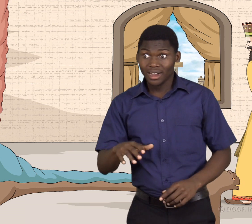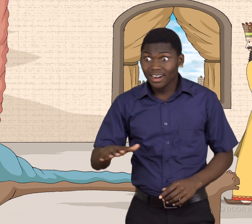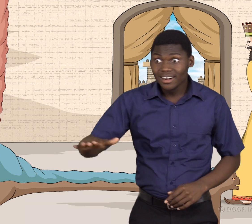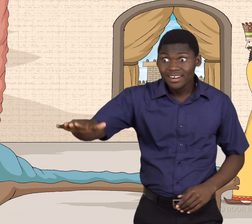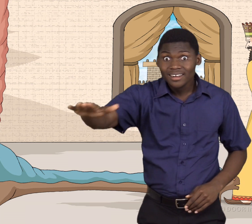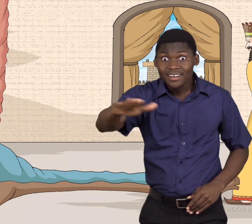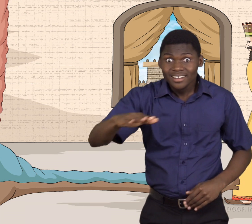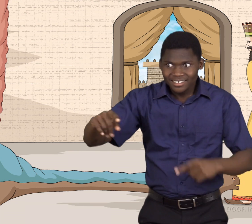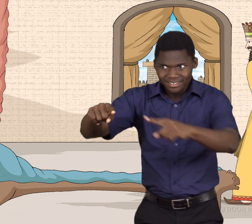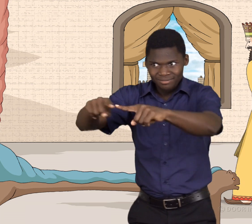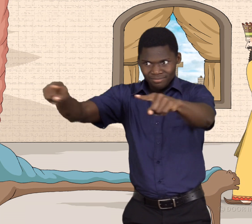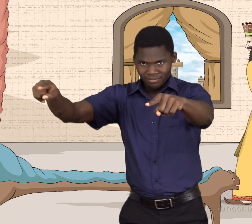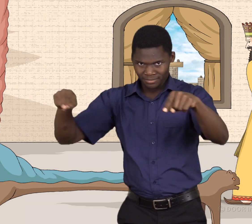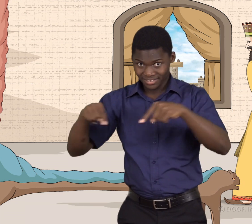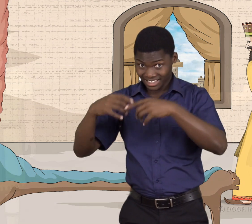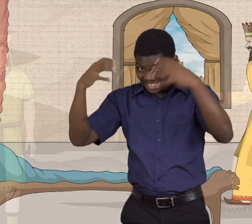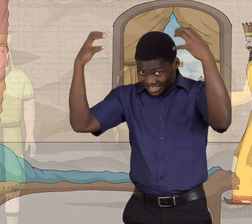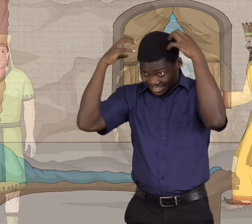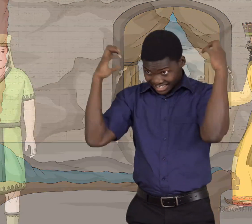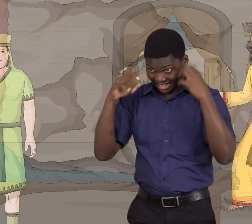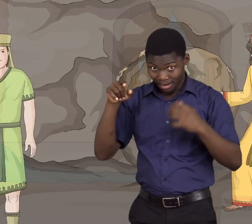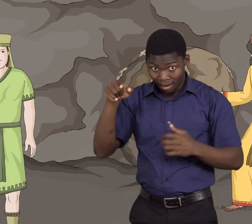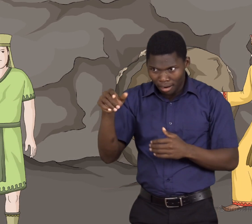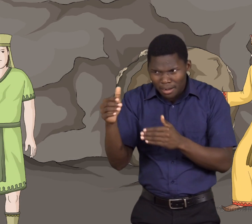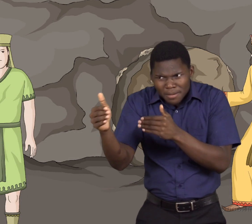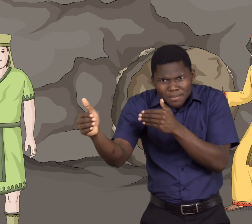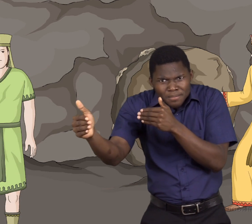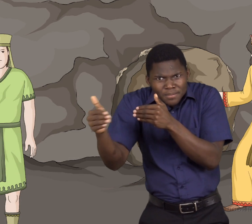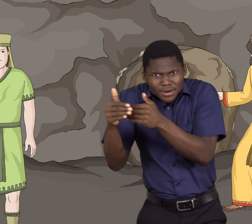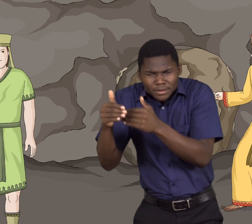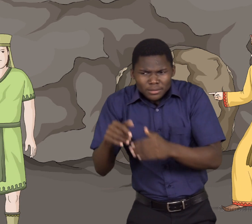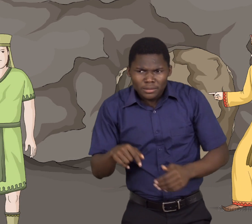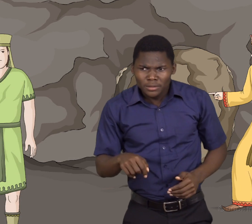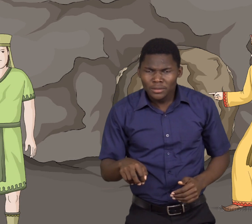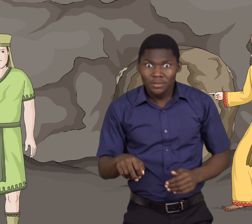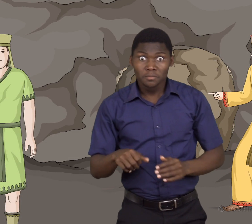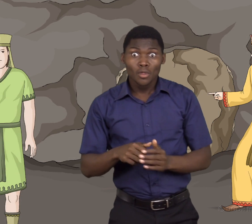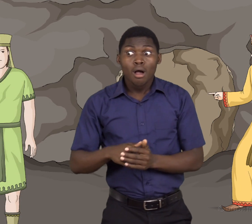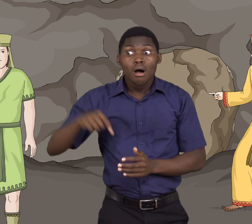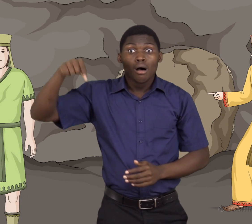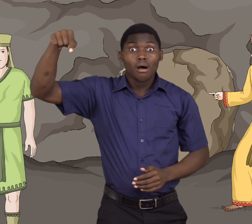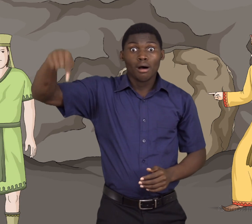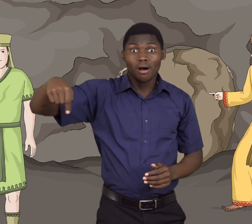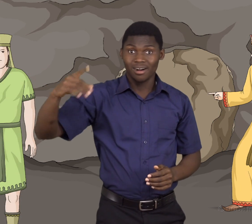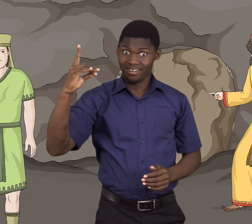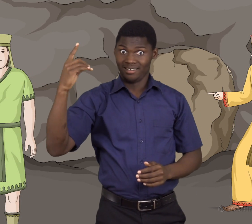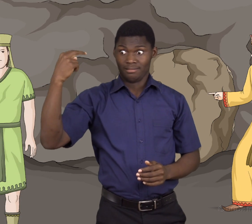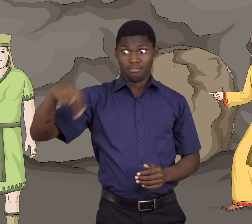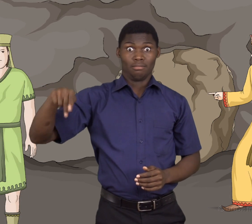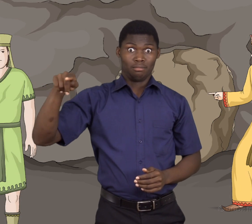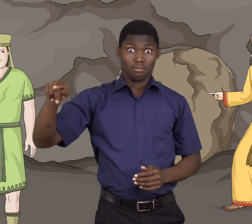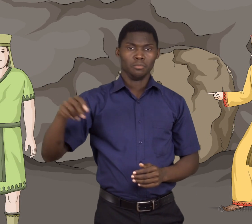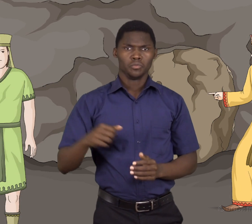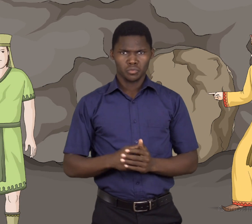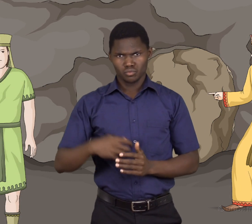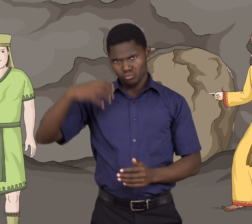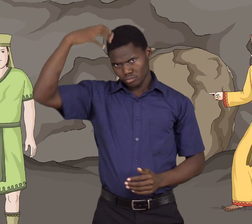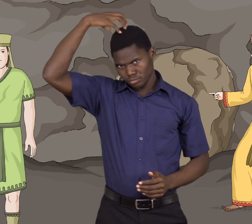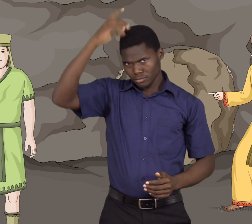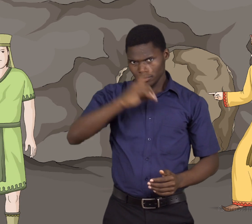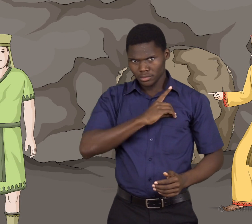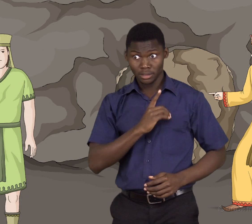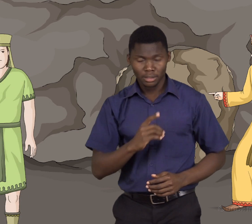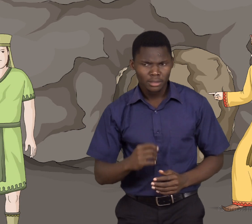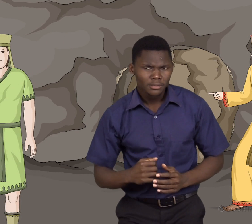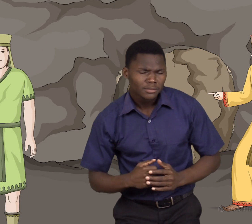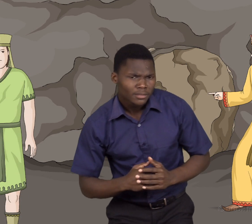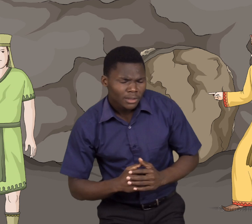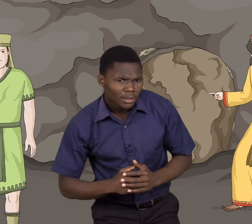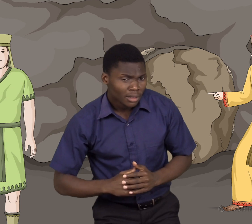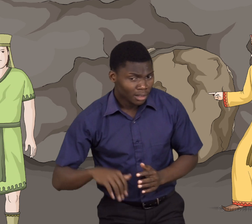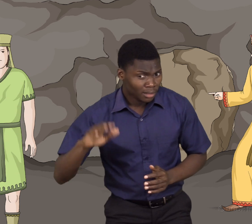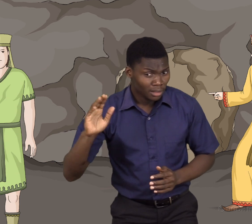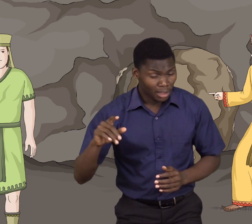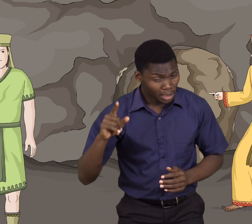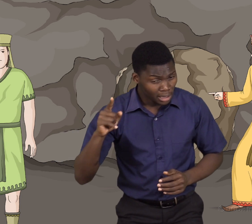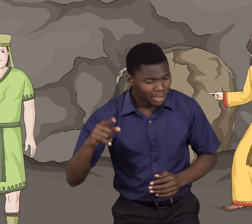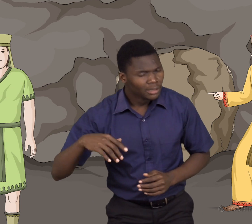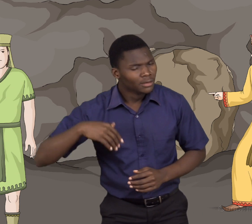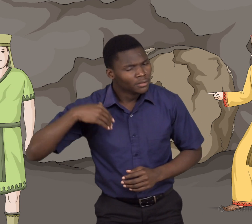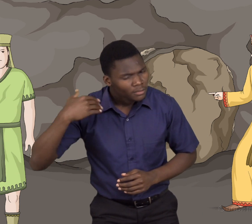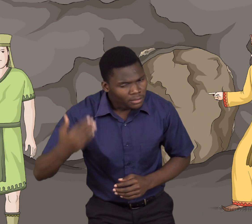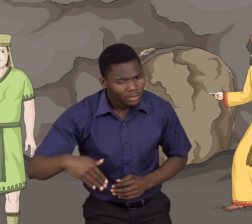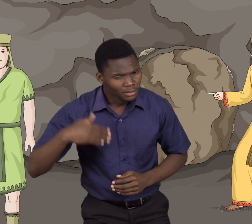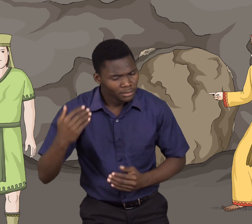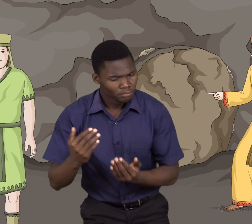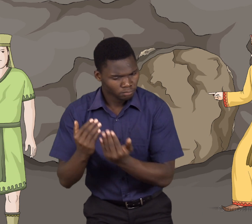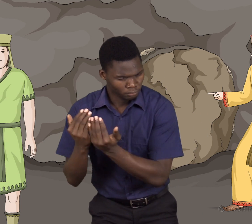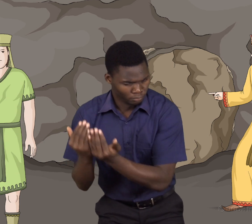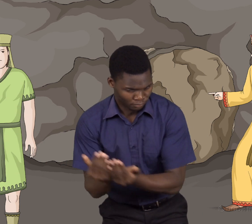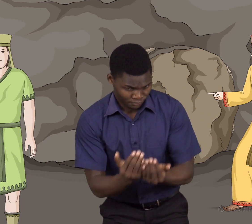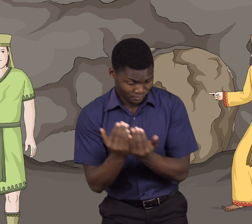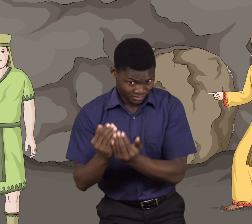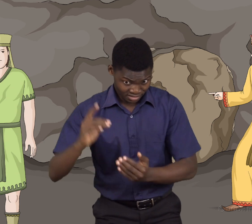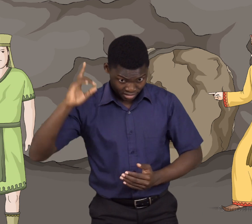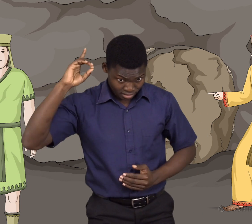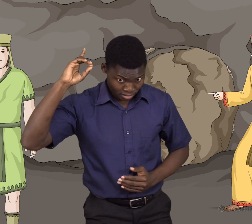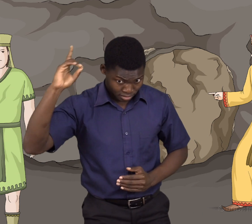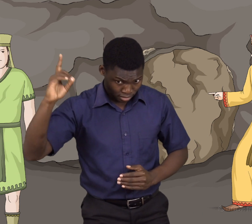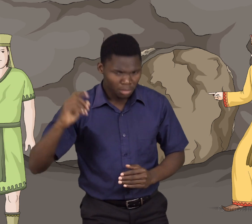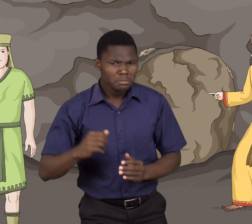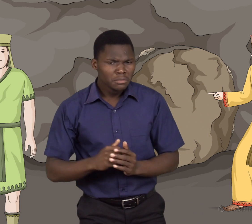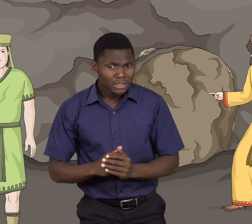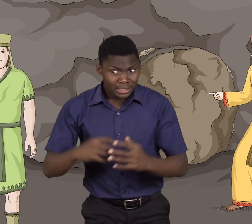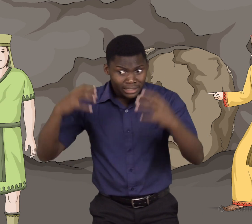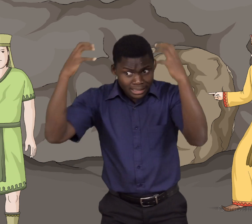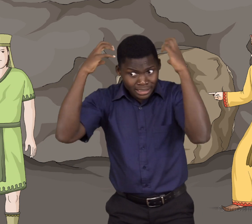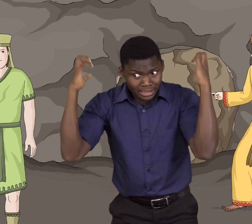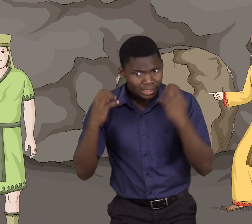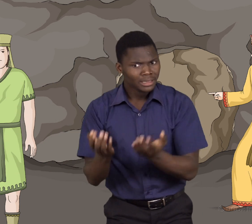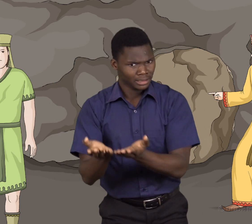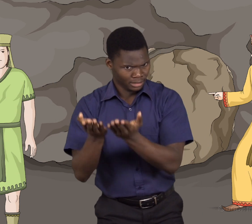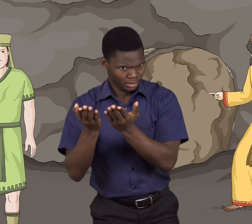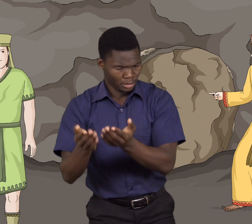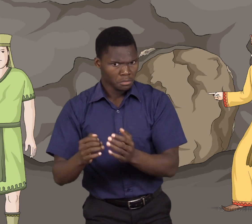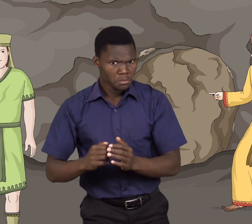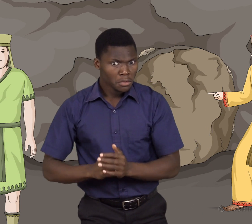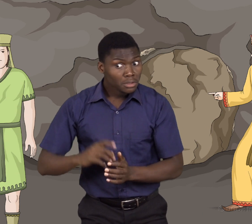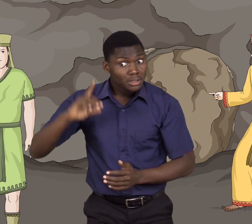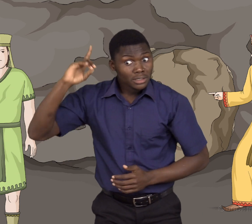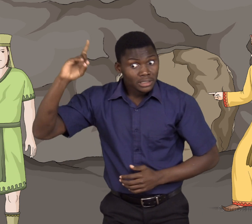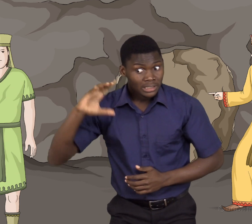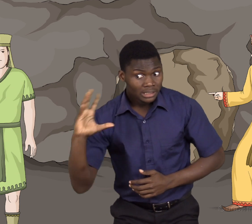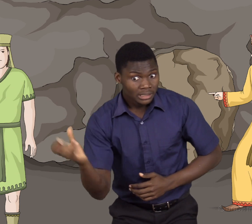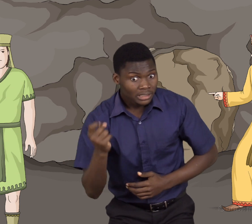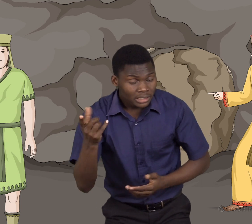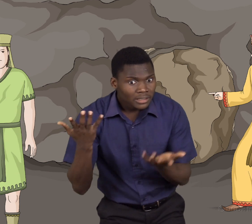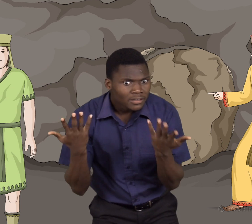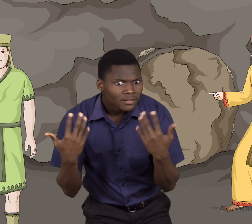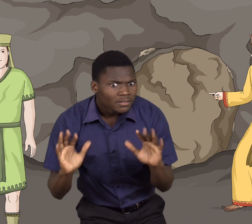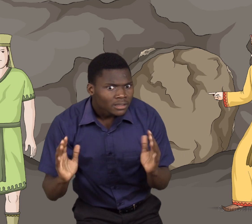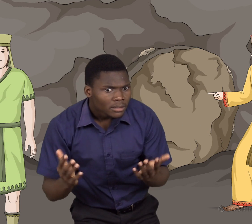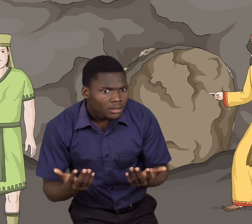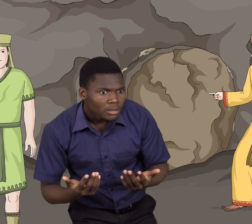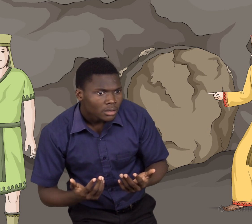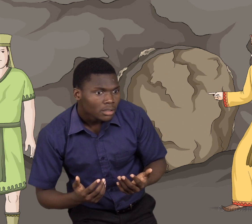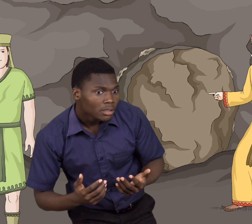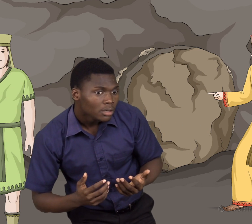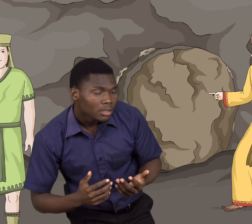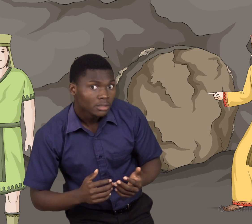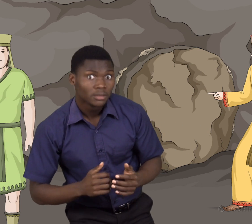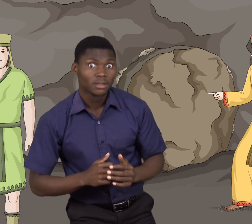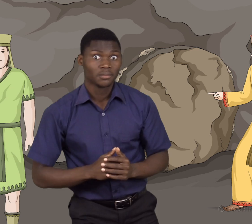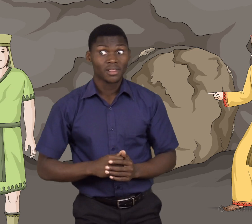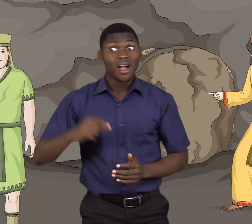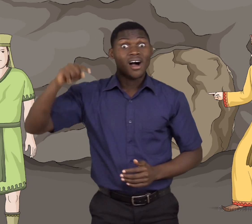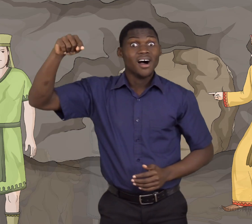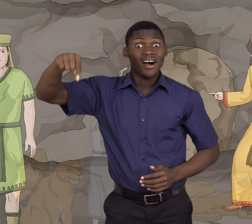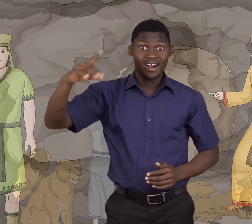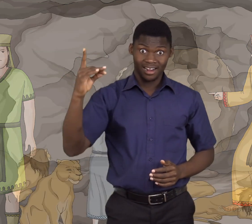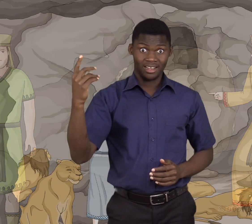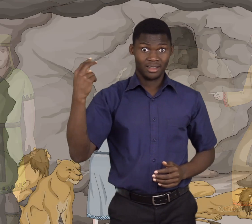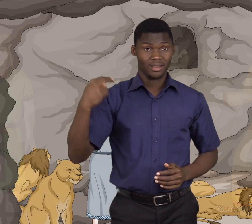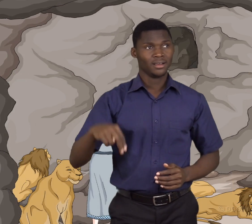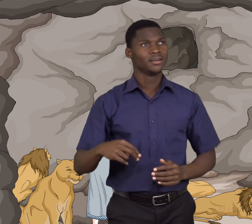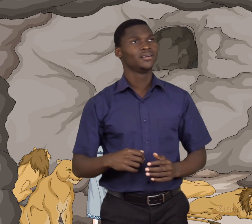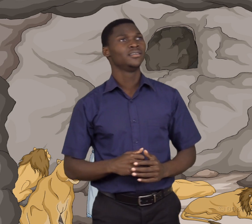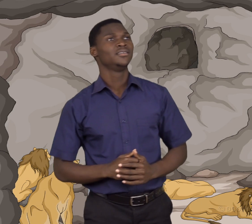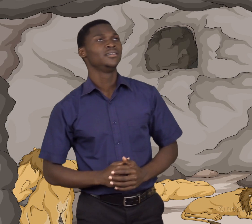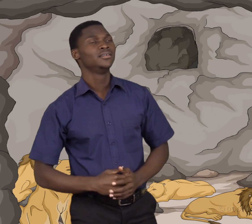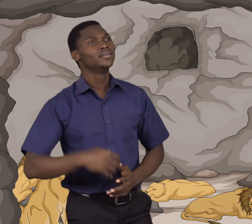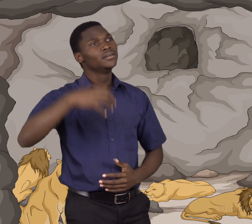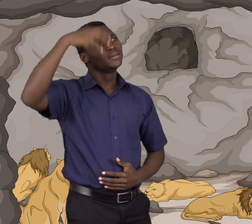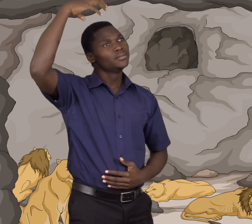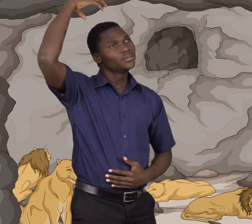When he reached the den, he cried out in a voice of anguish, “O Daniel, servant of the living God, has your God, whom you serve continually, been able to deliver you from the lions?”